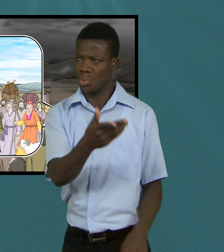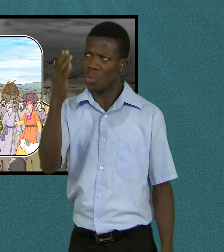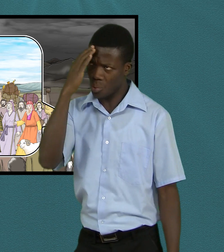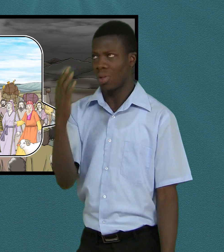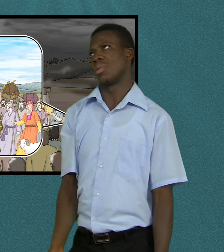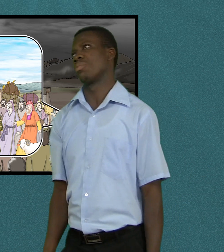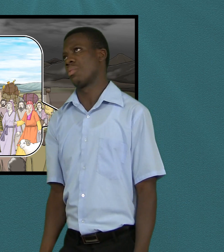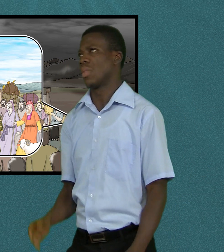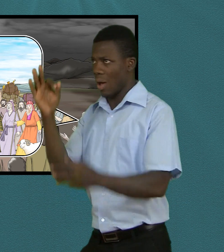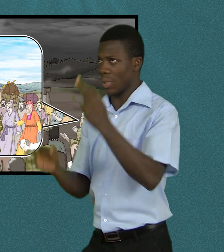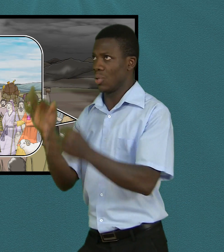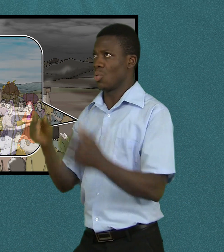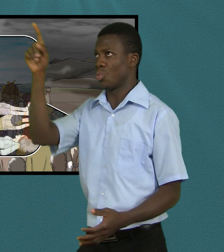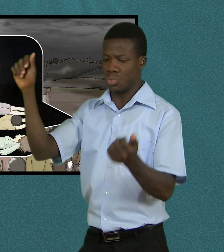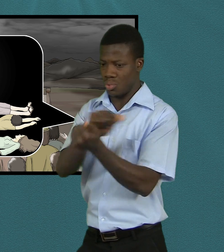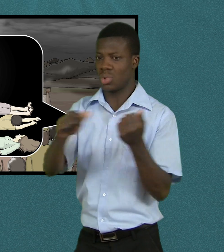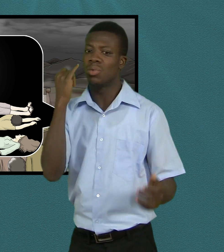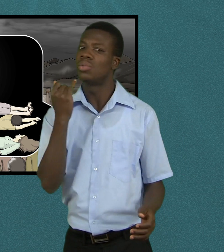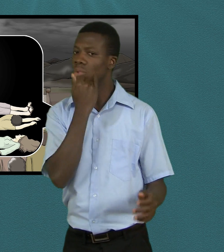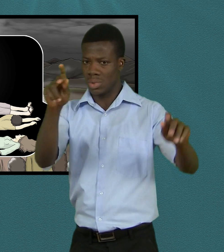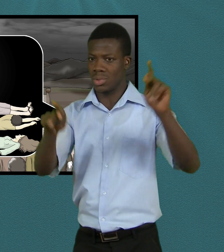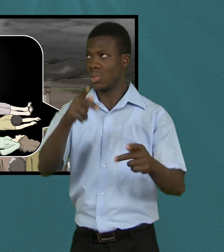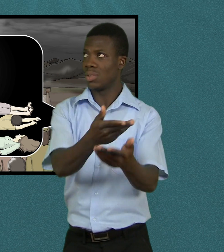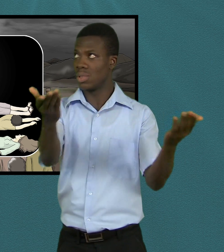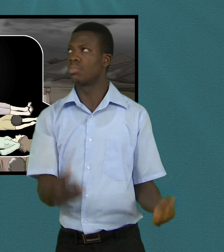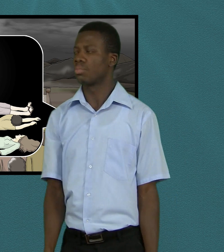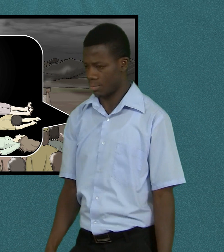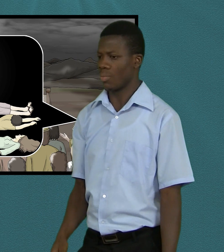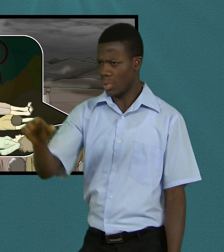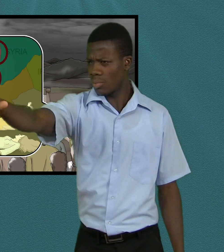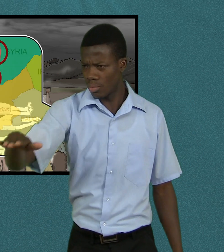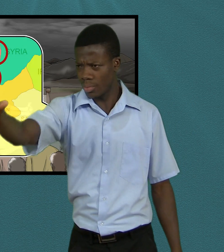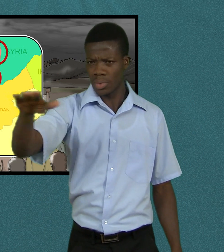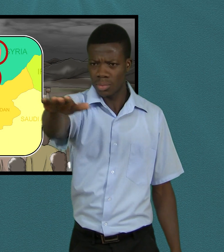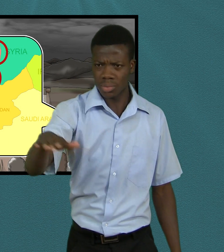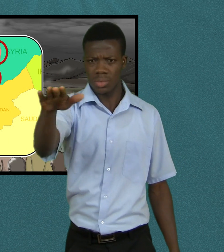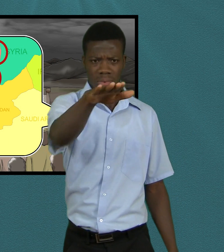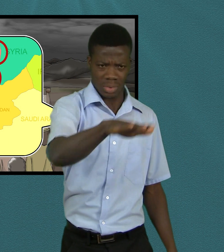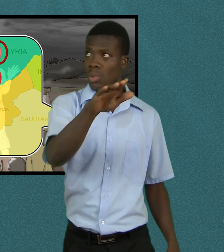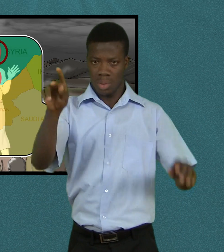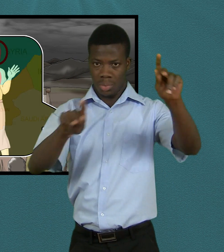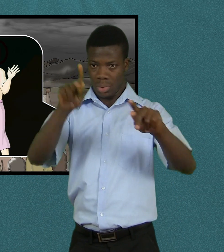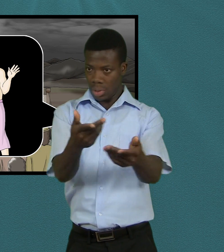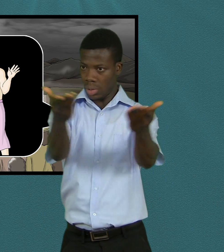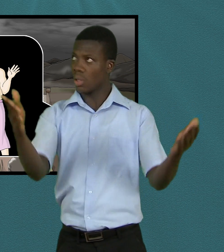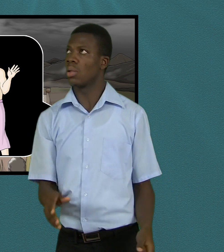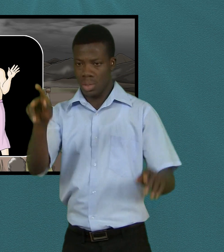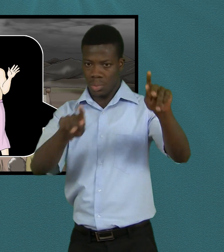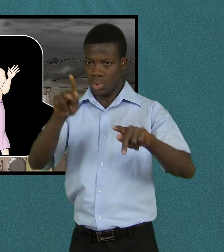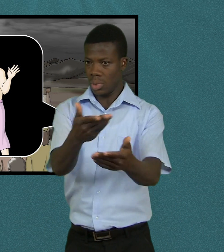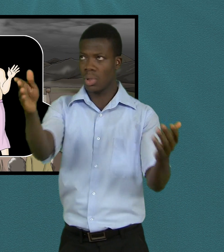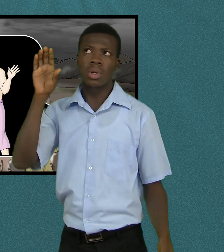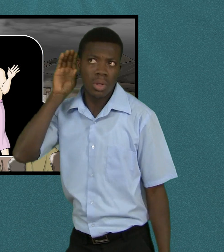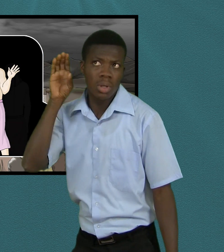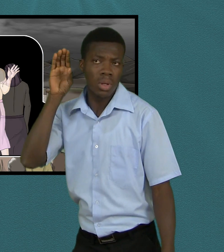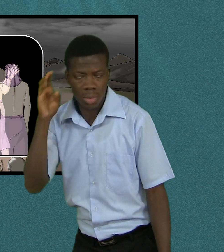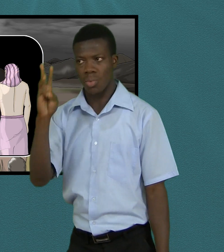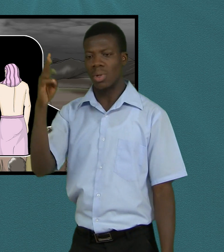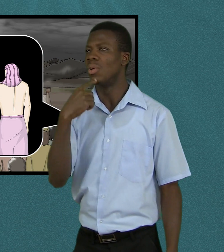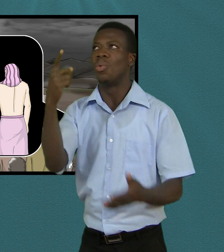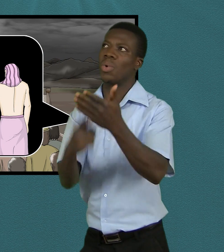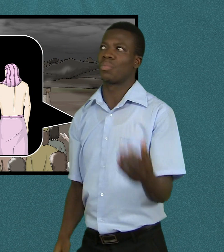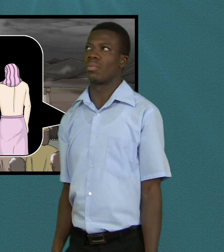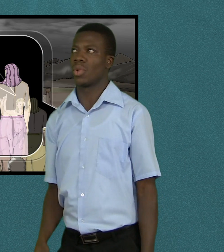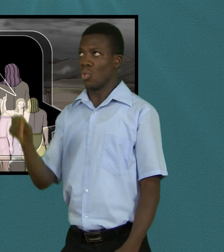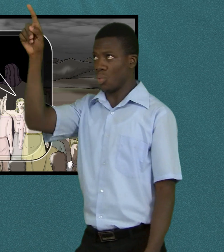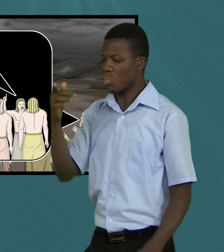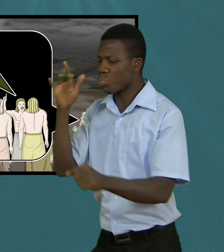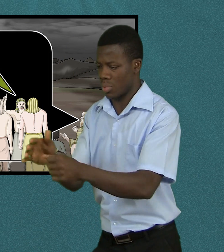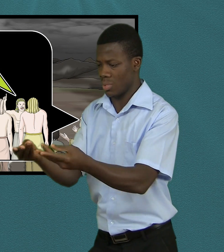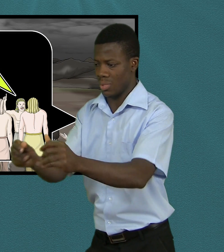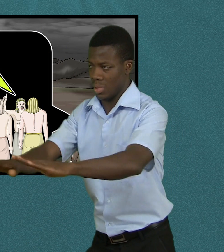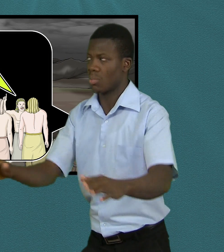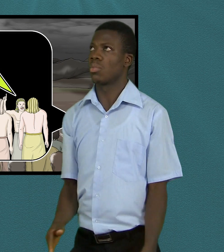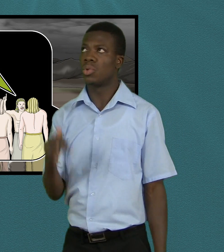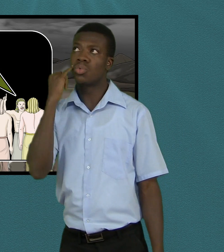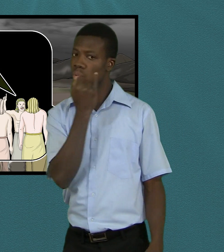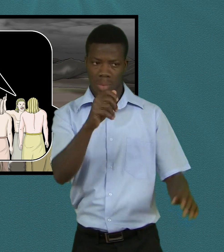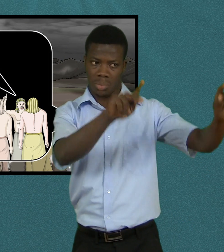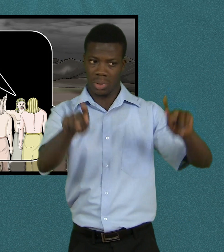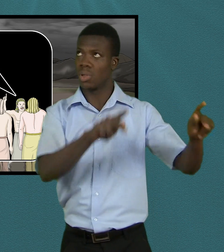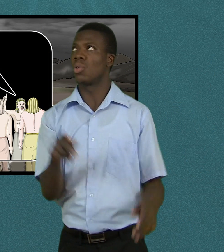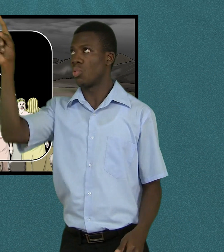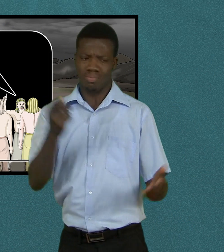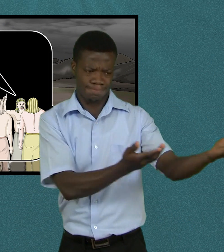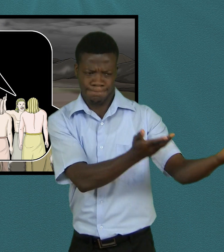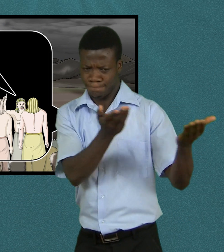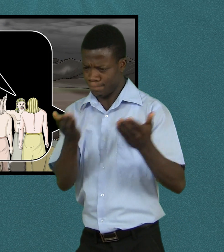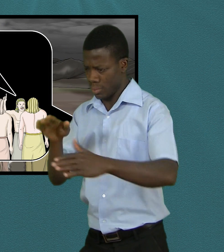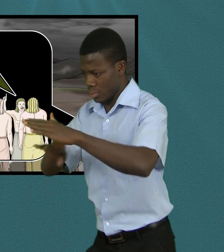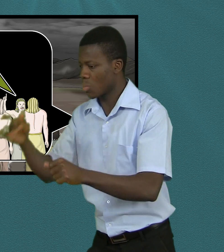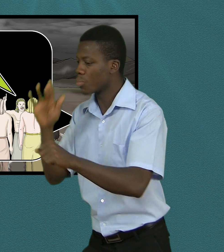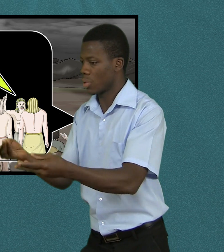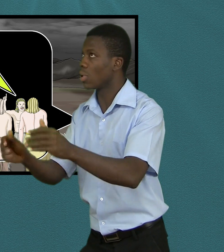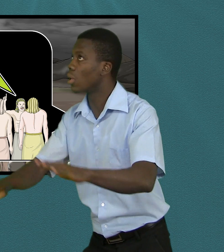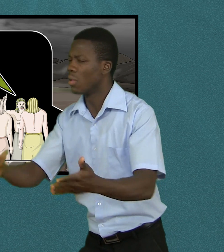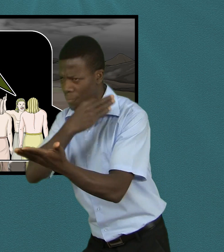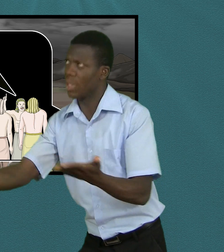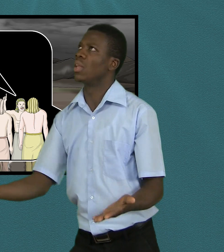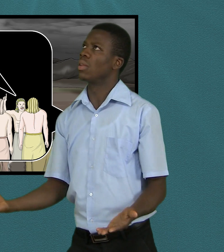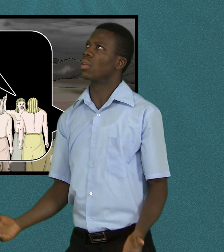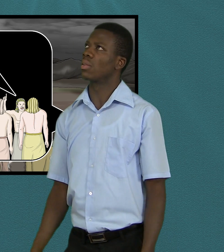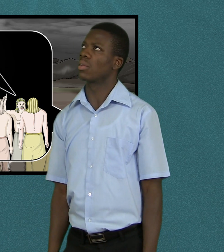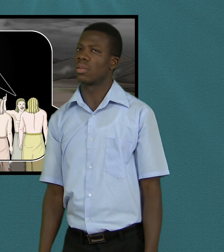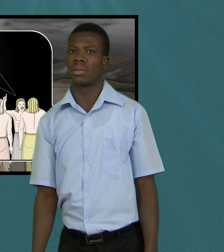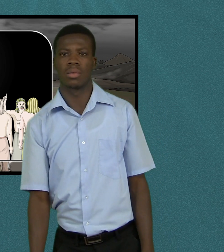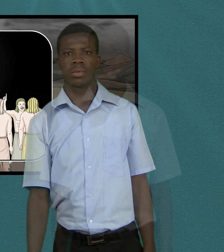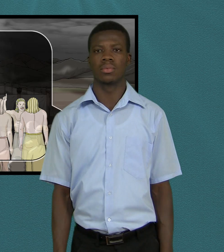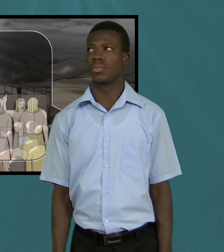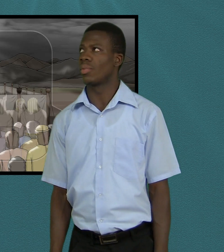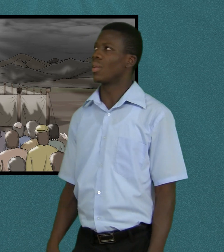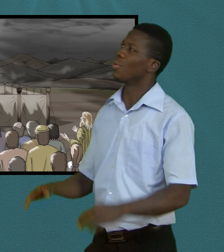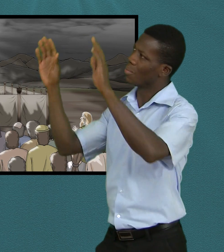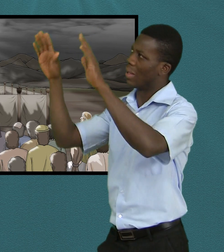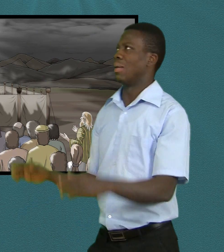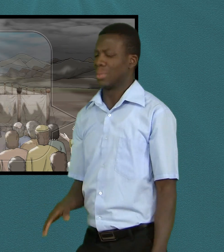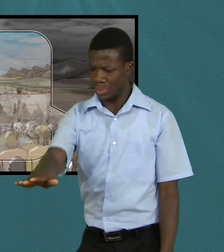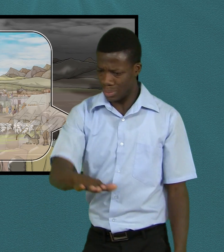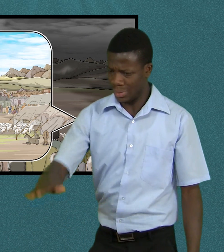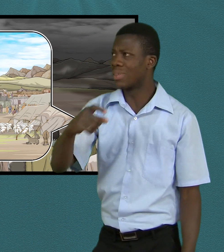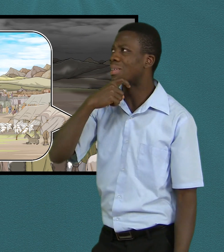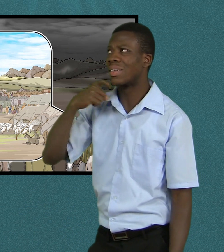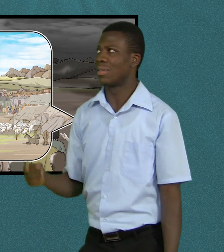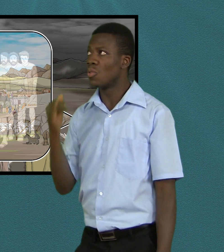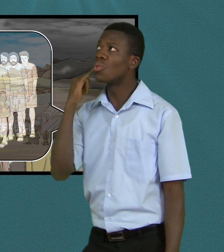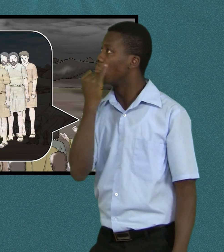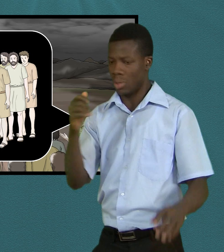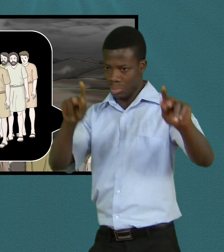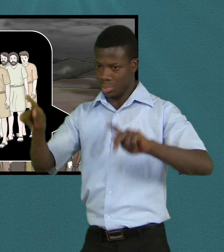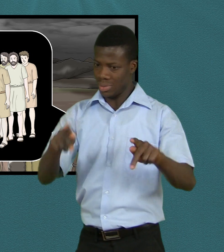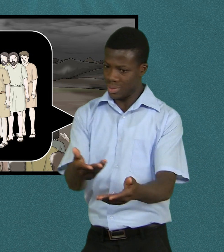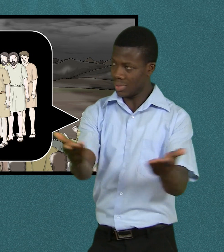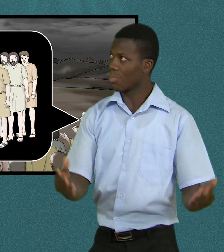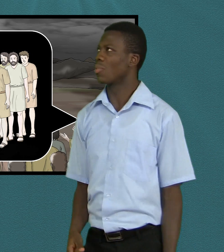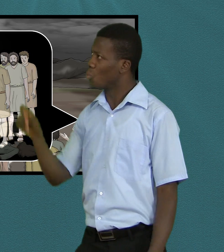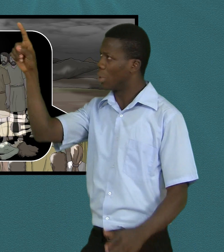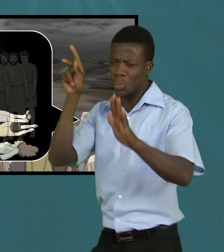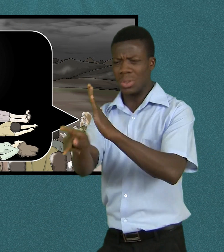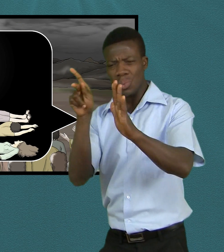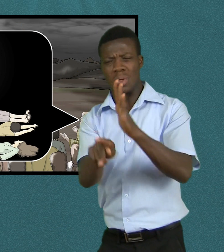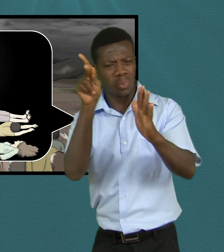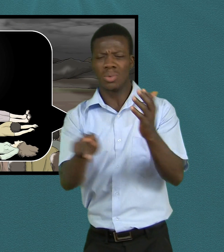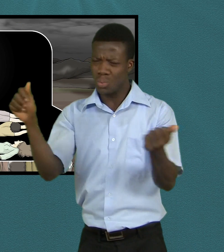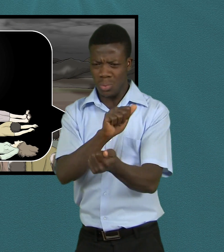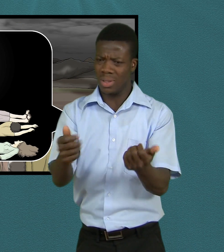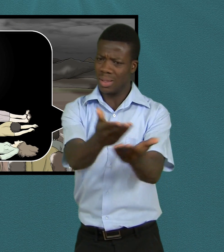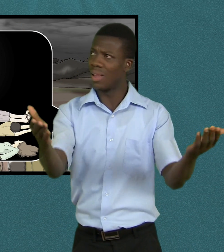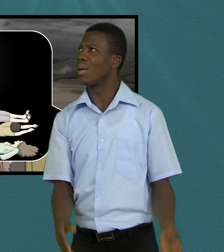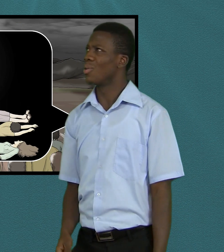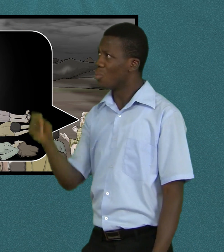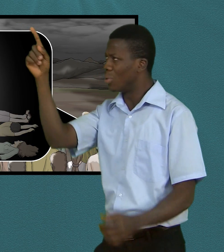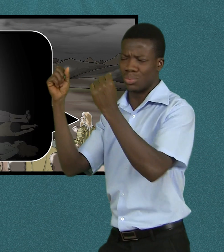If You kill this people as one man, the nations who have heard of Your fame will say, ‘Because the LORD was unable to bring this people into the land He swore to give them, He has slaughtered them in the wilderness.’